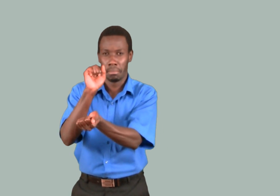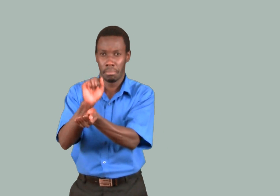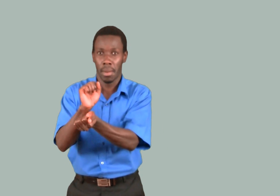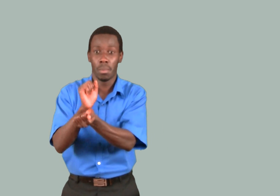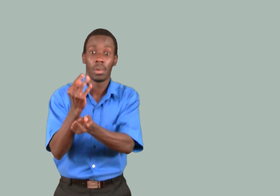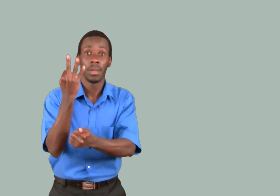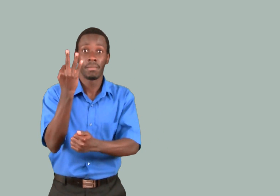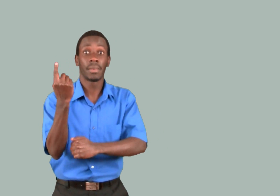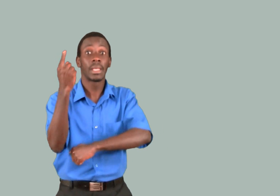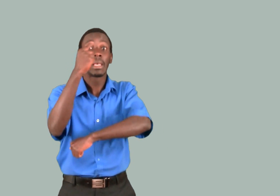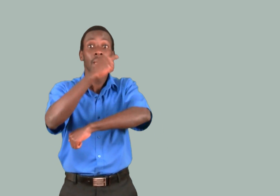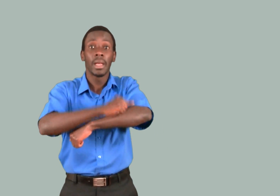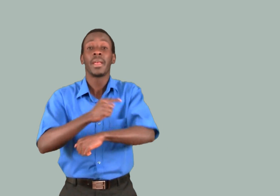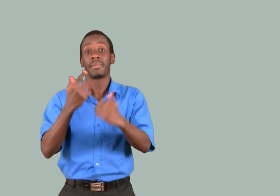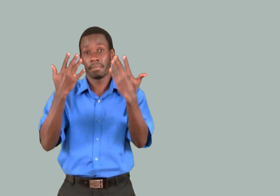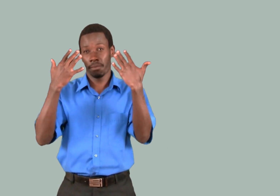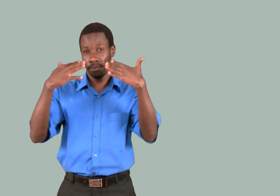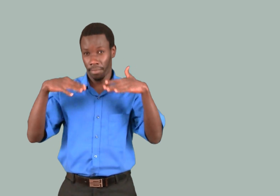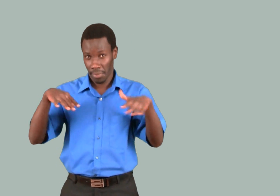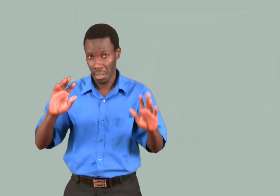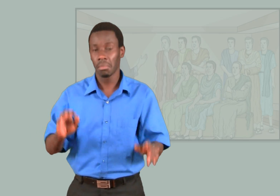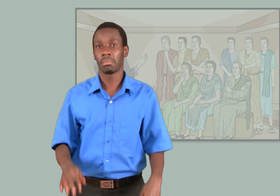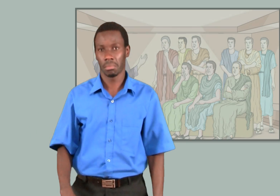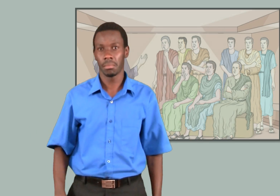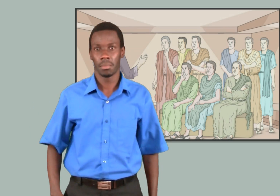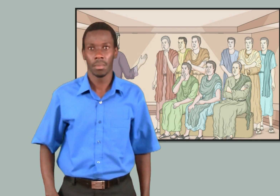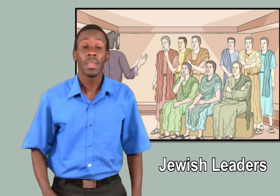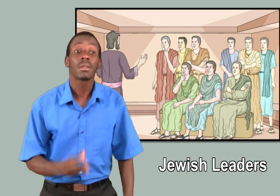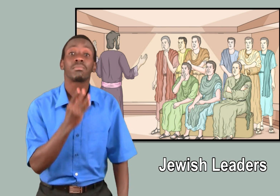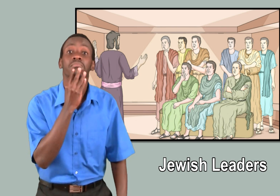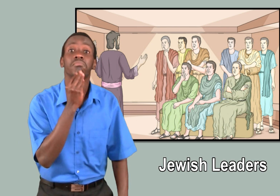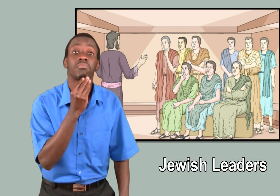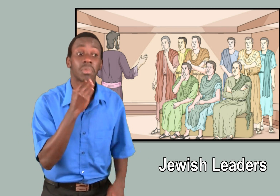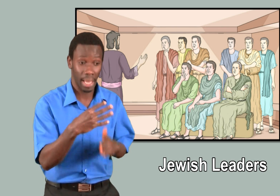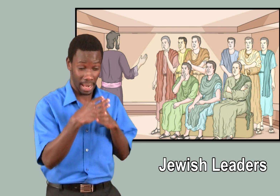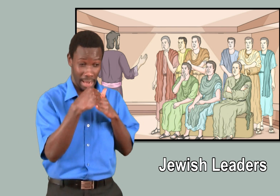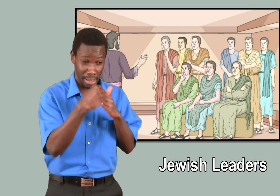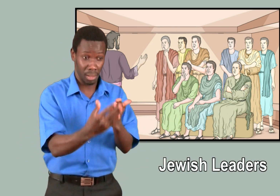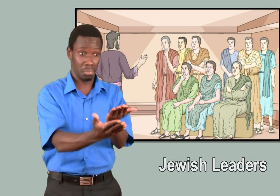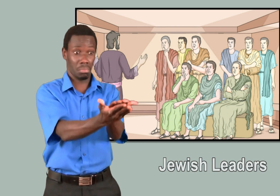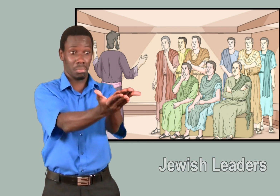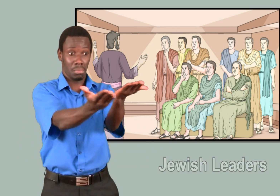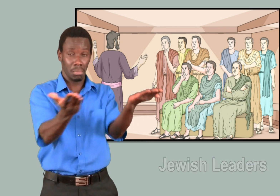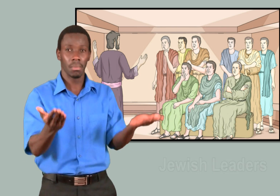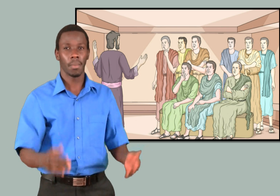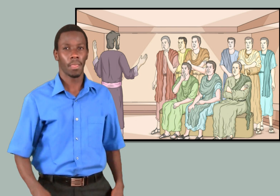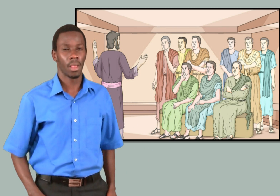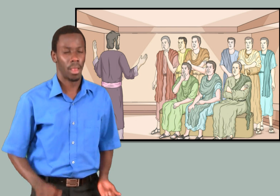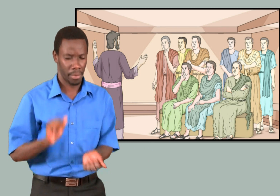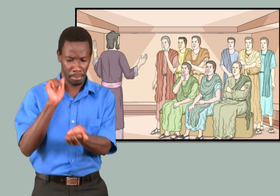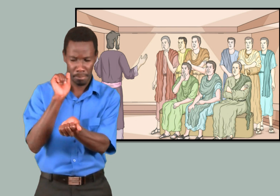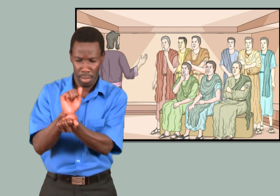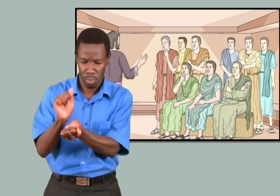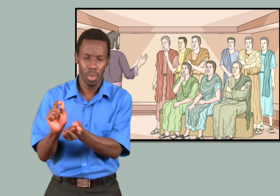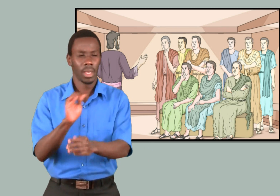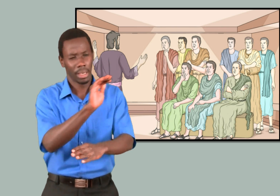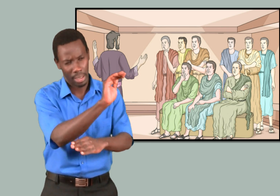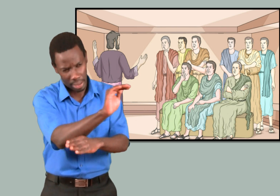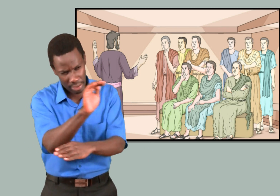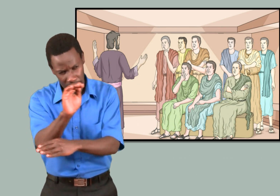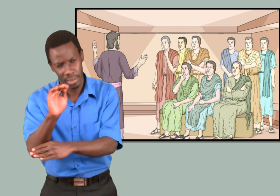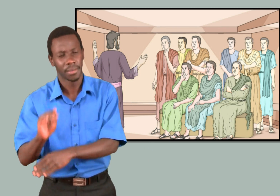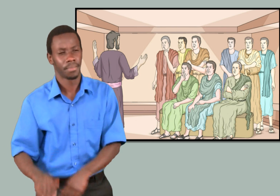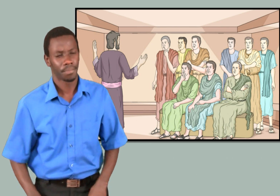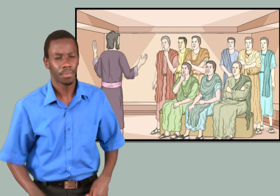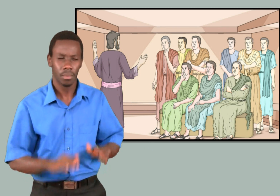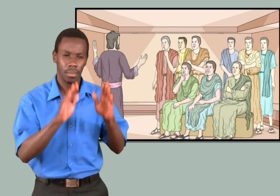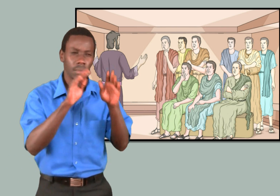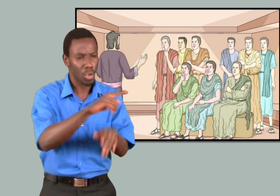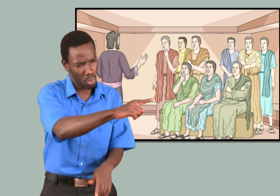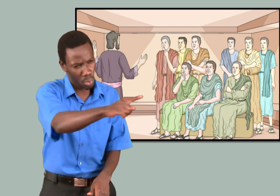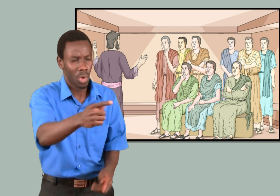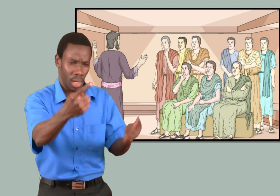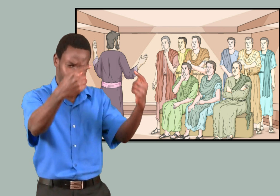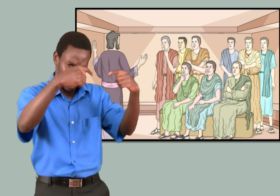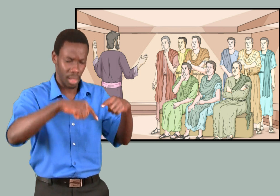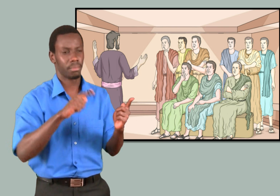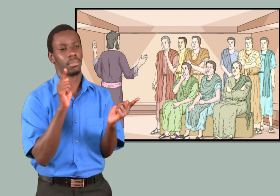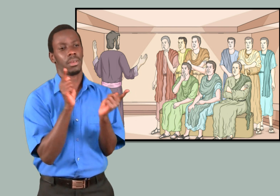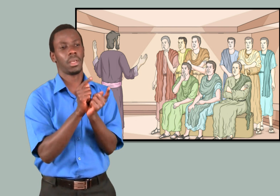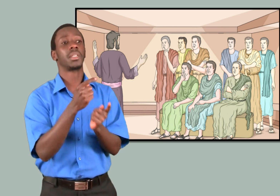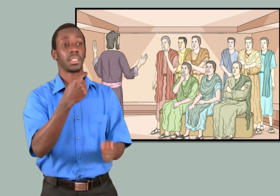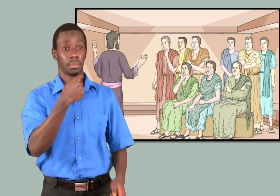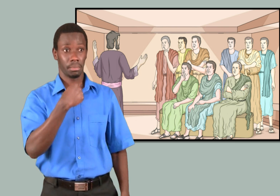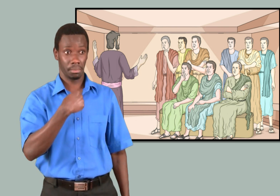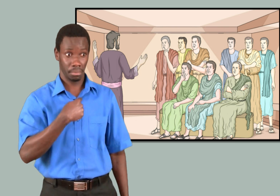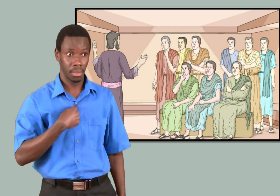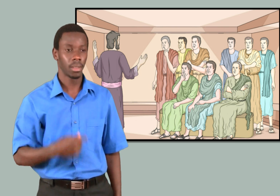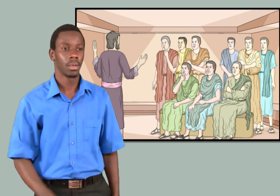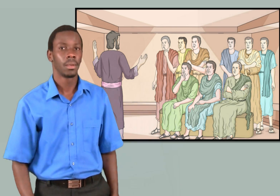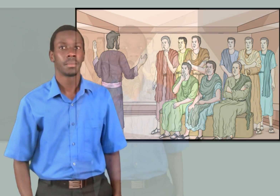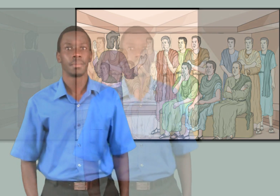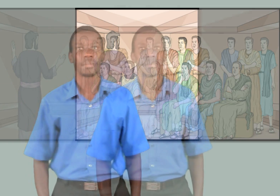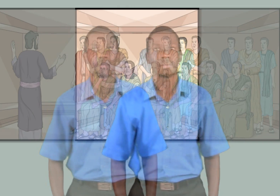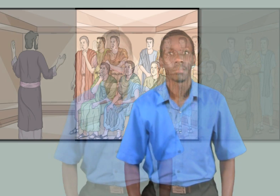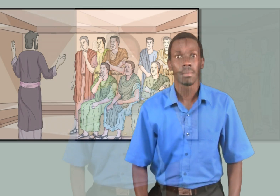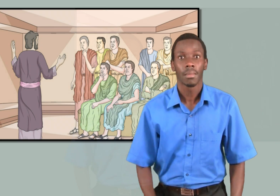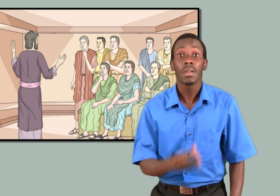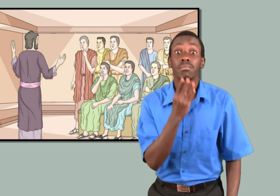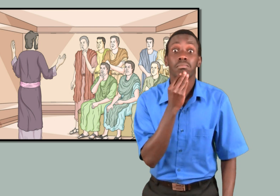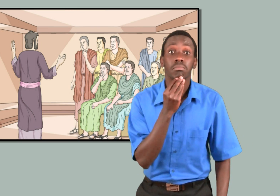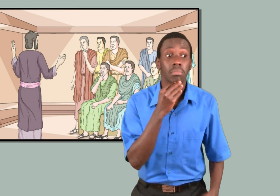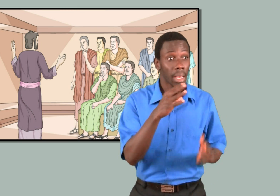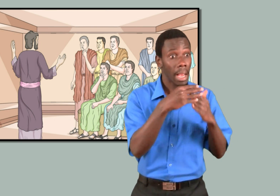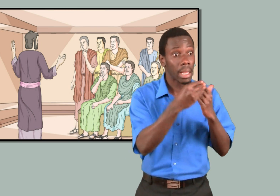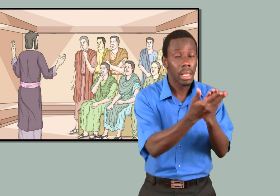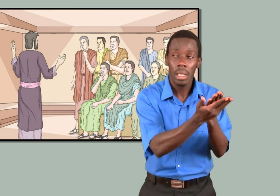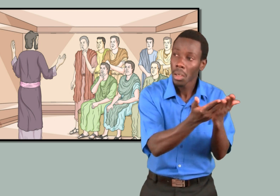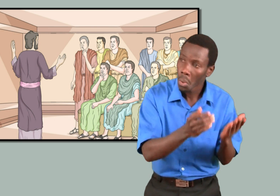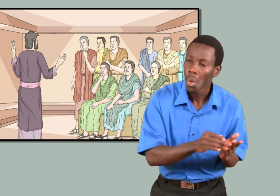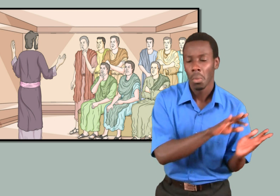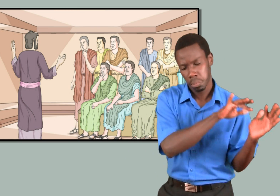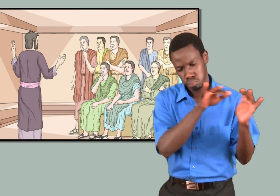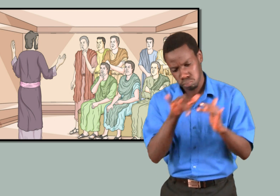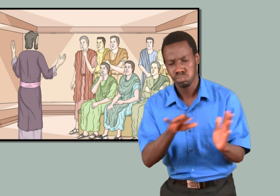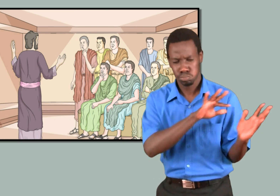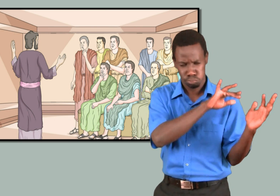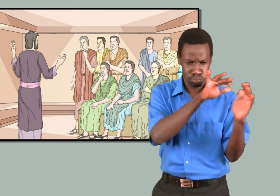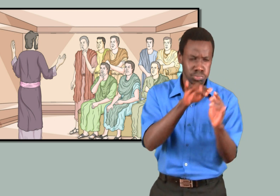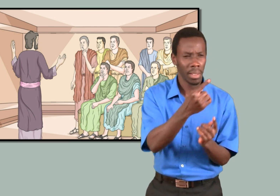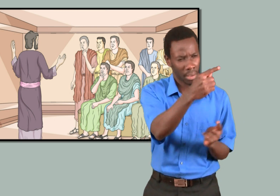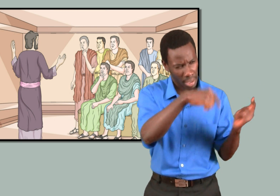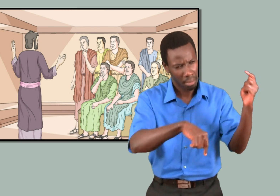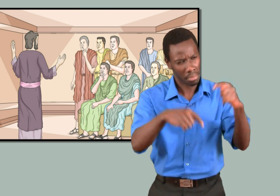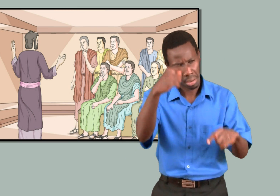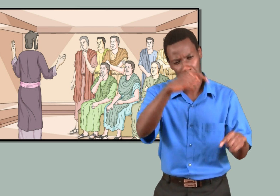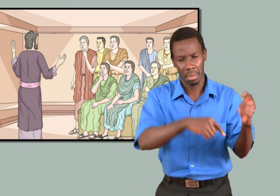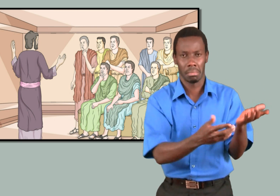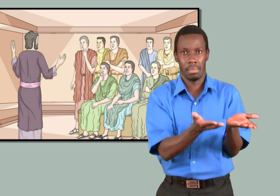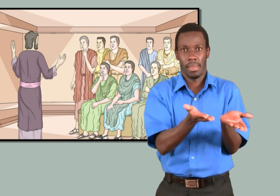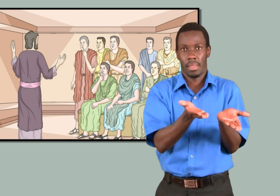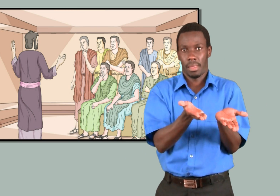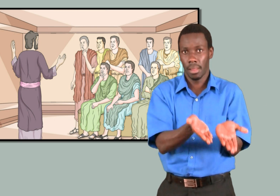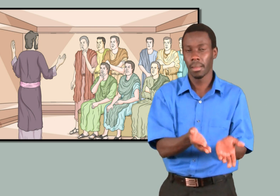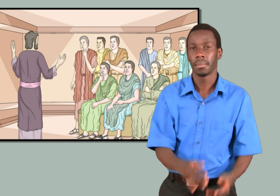After three days, he called together the leaders of the Jews.